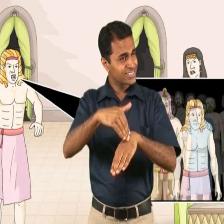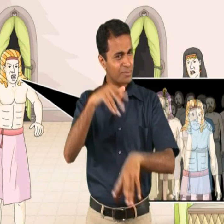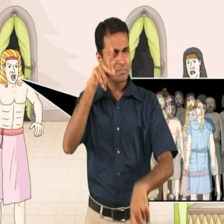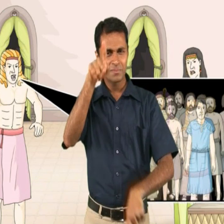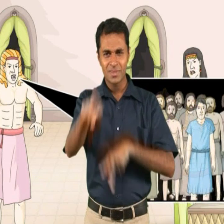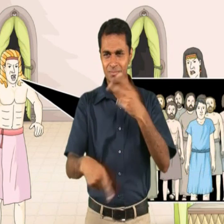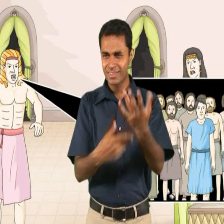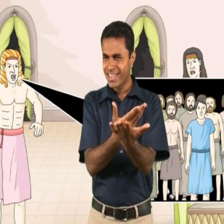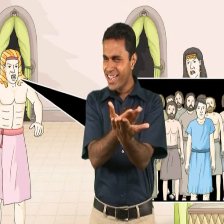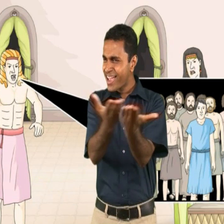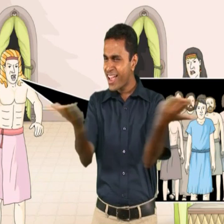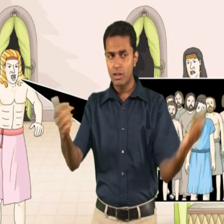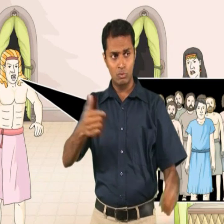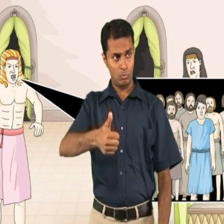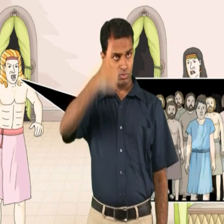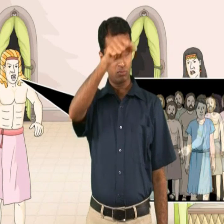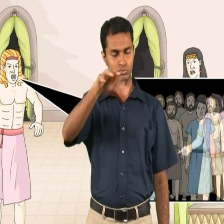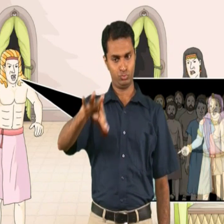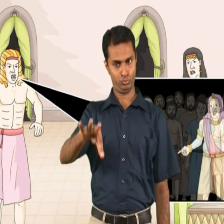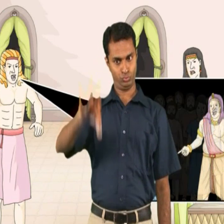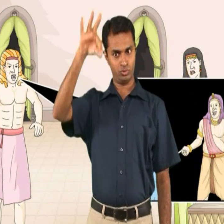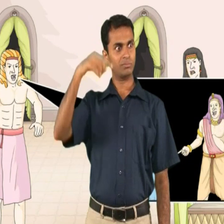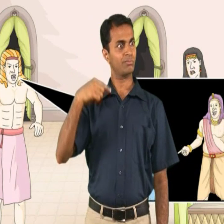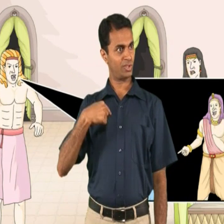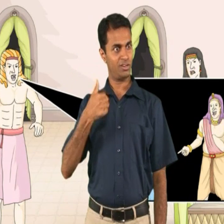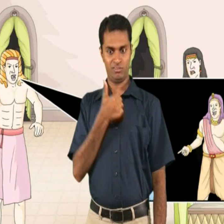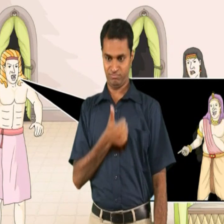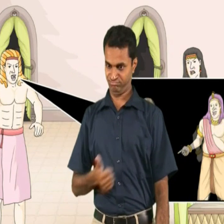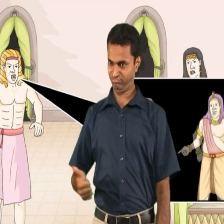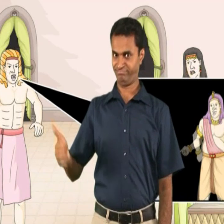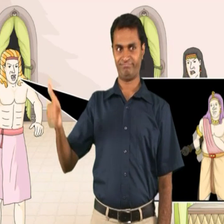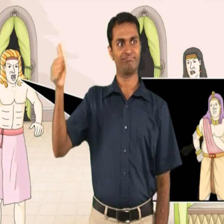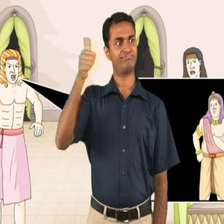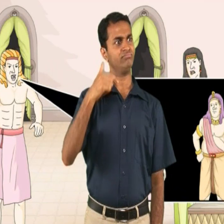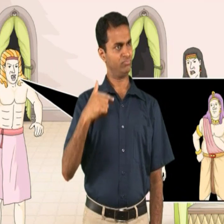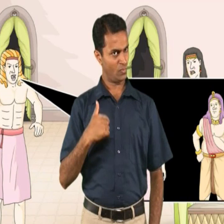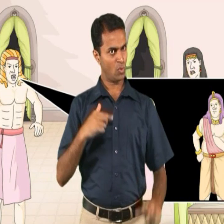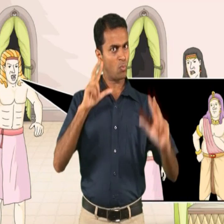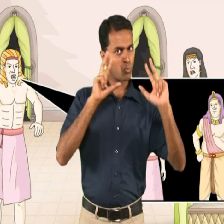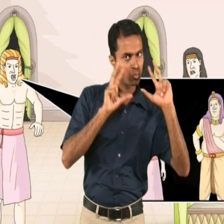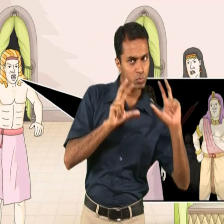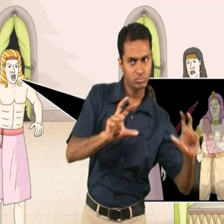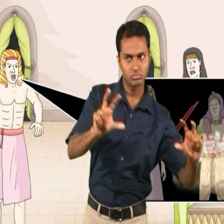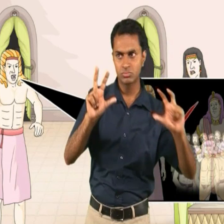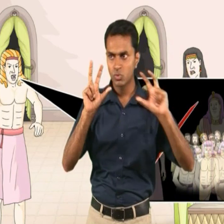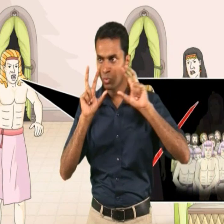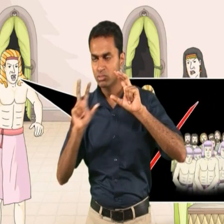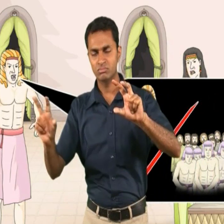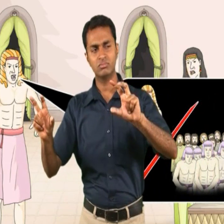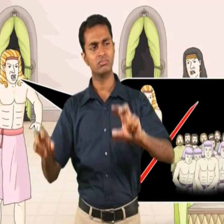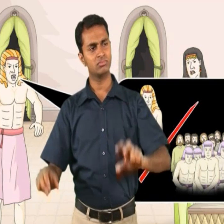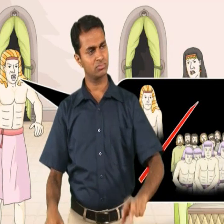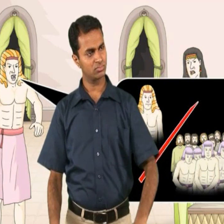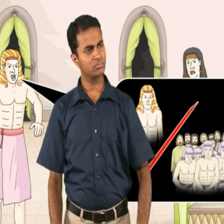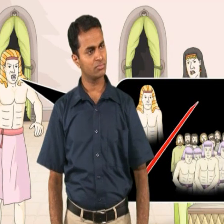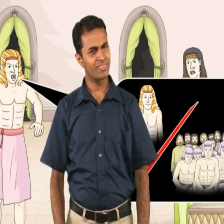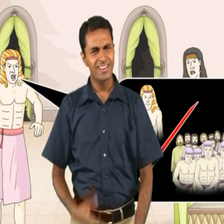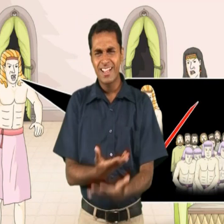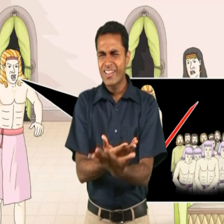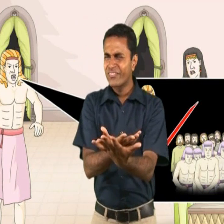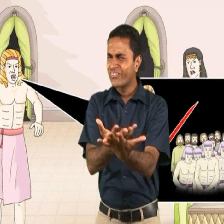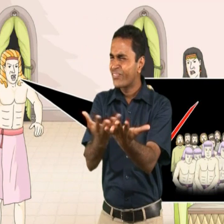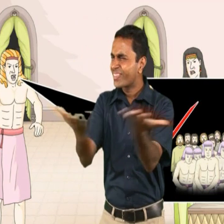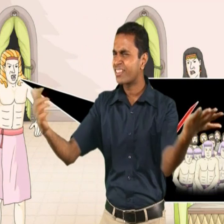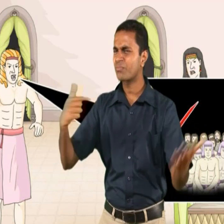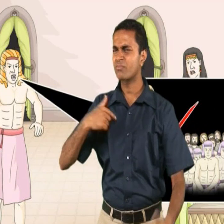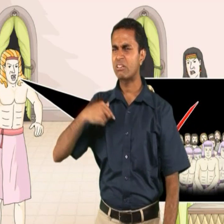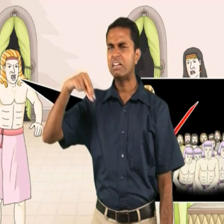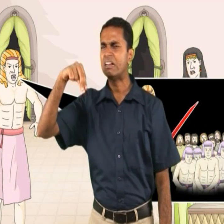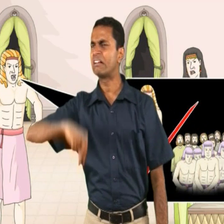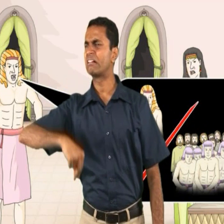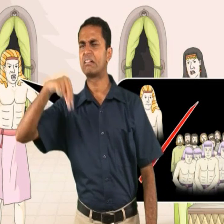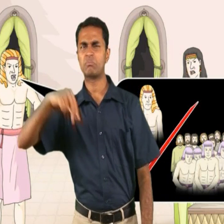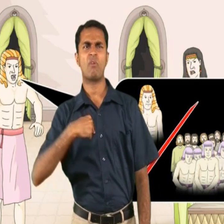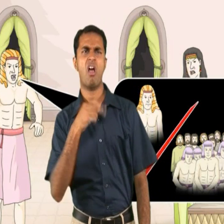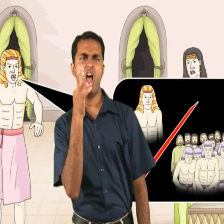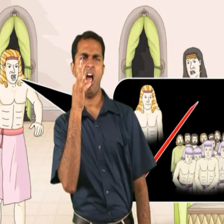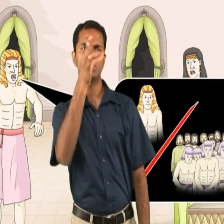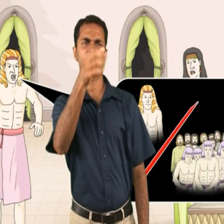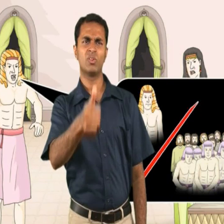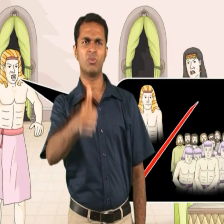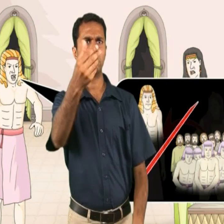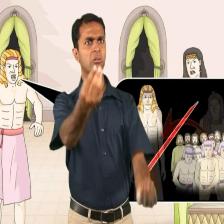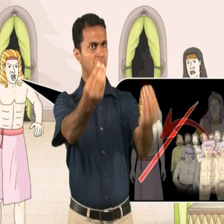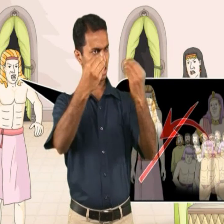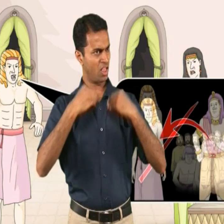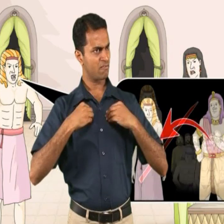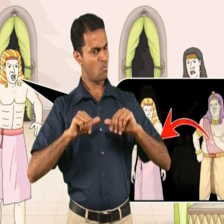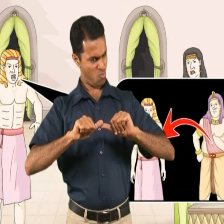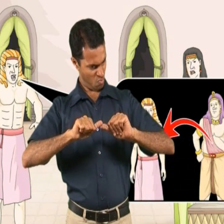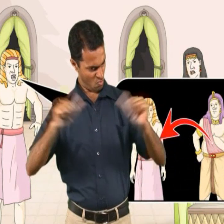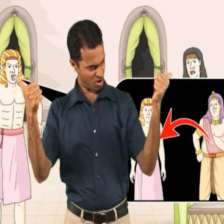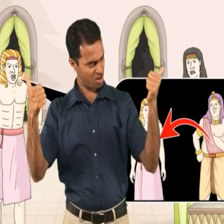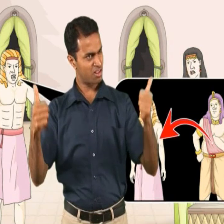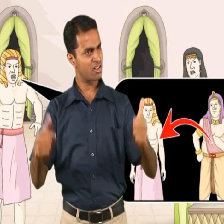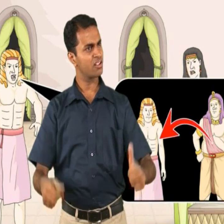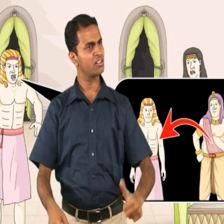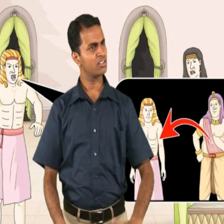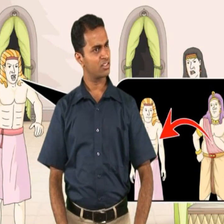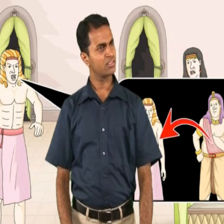No one in this house is greater than I am.